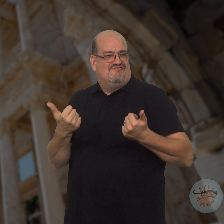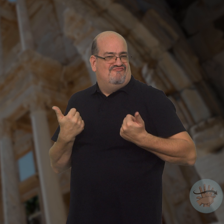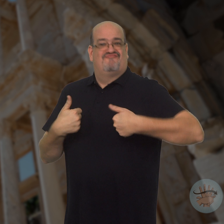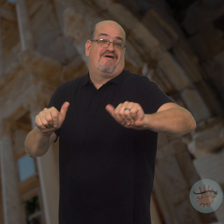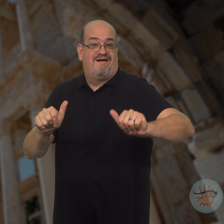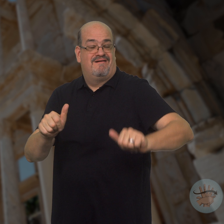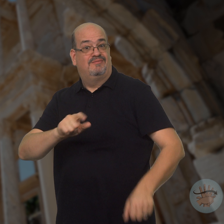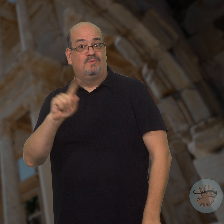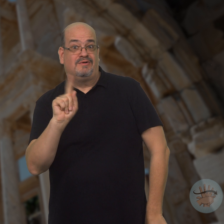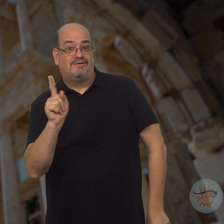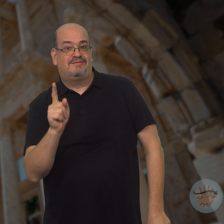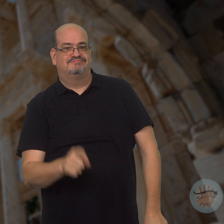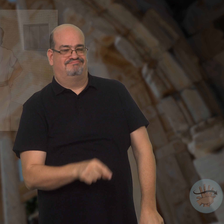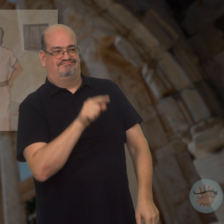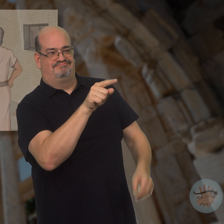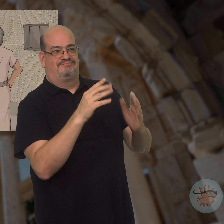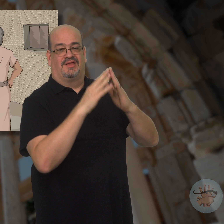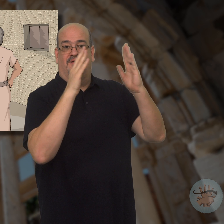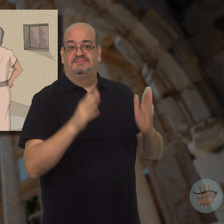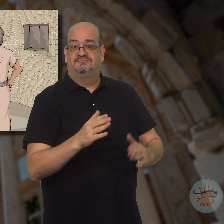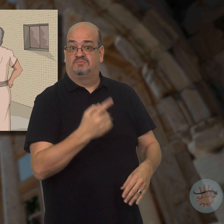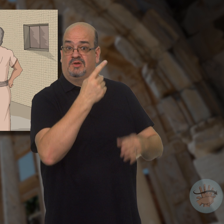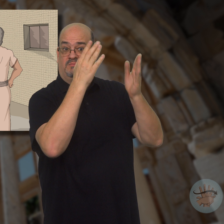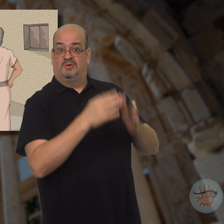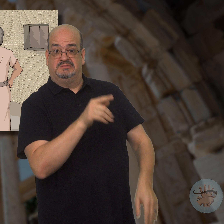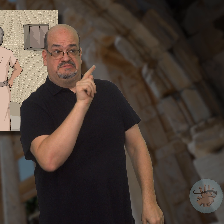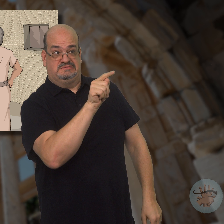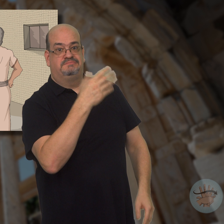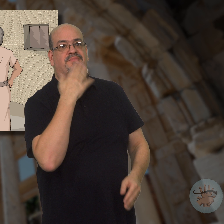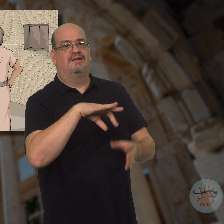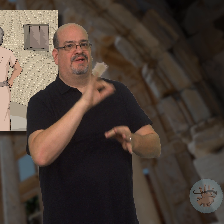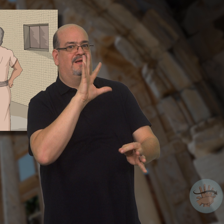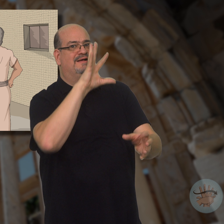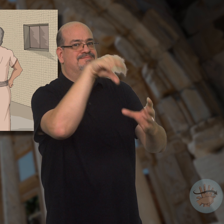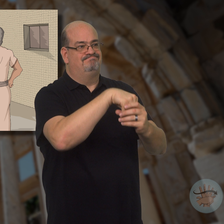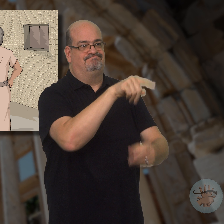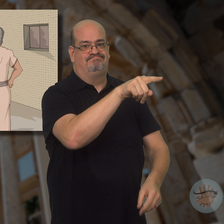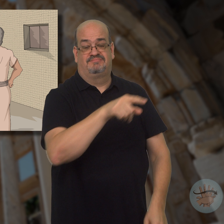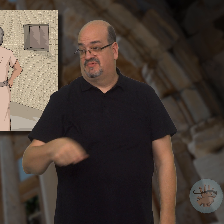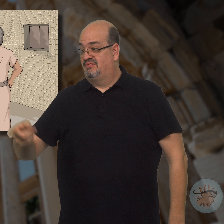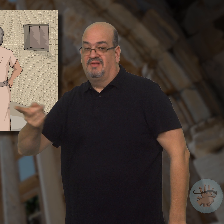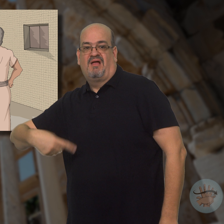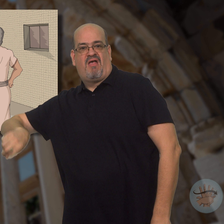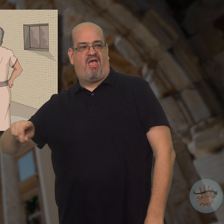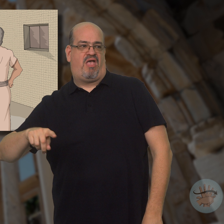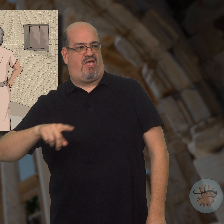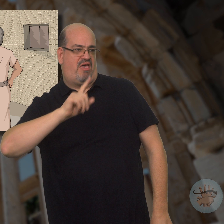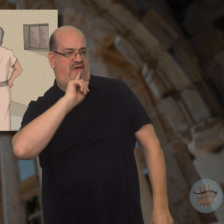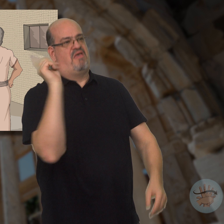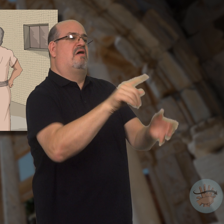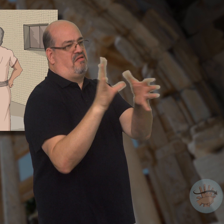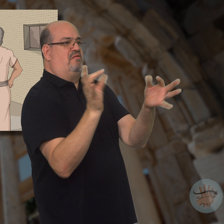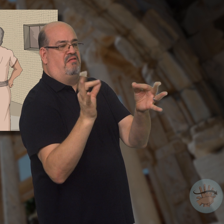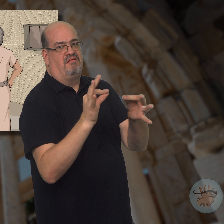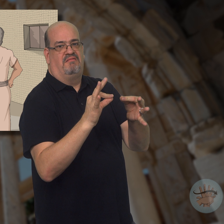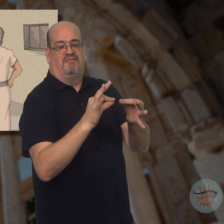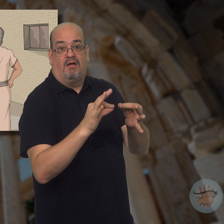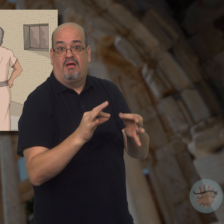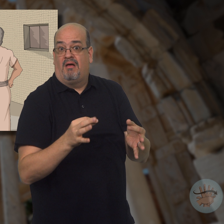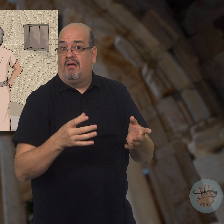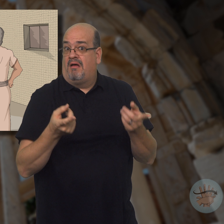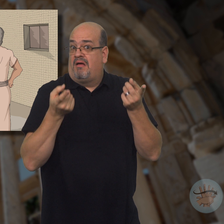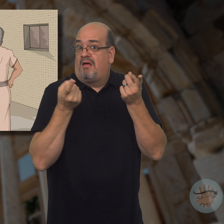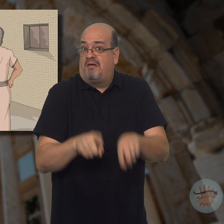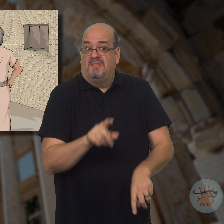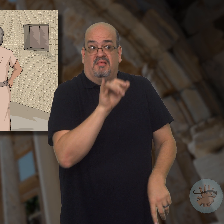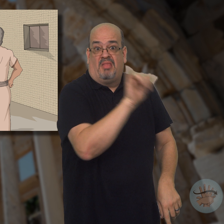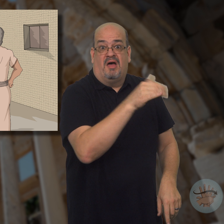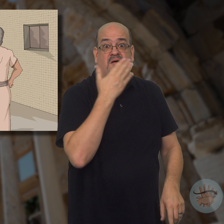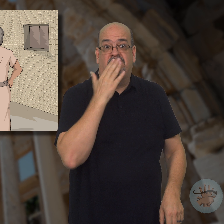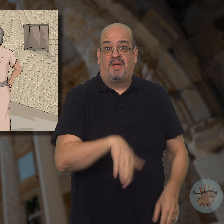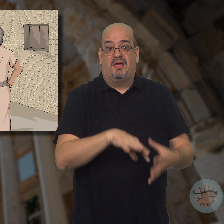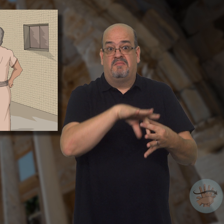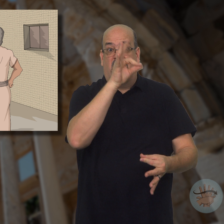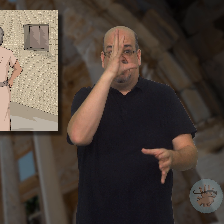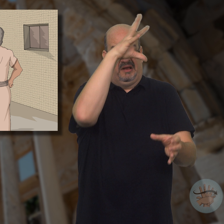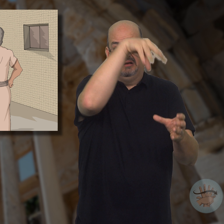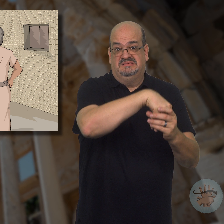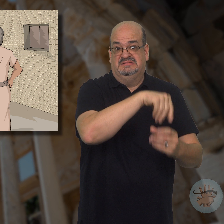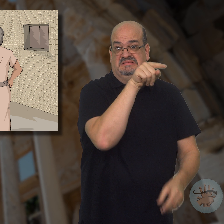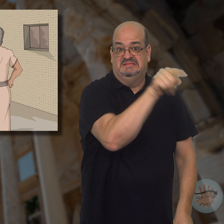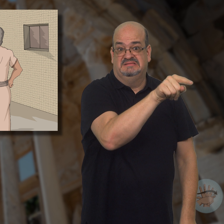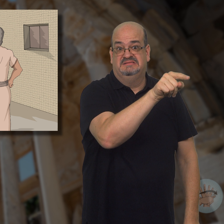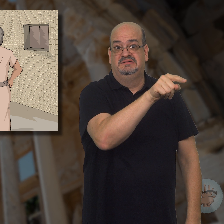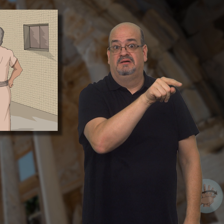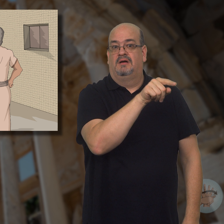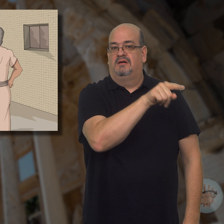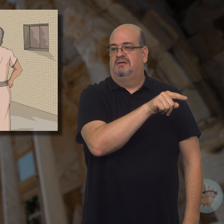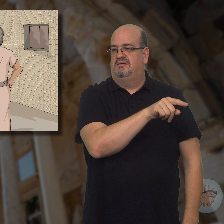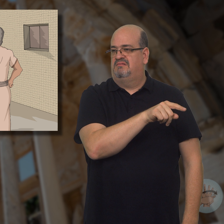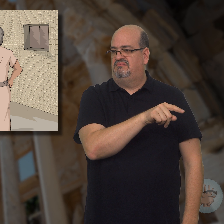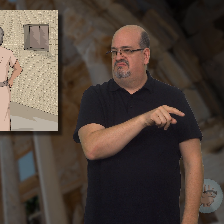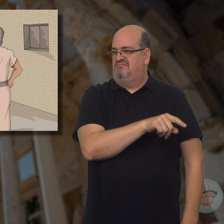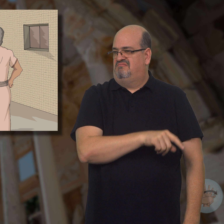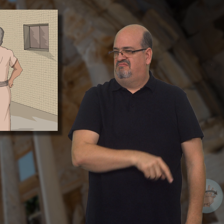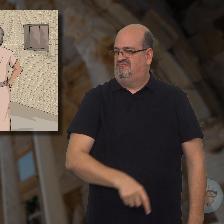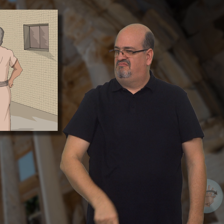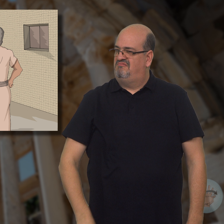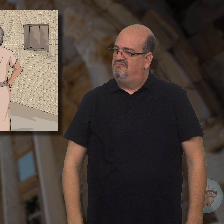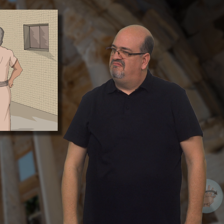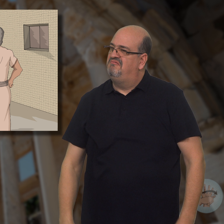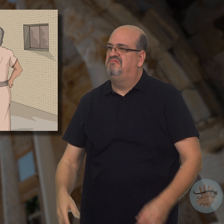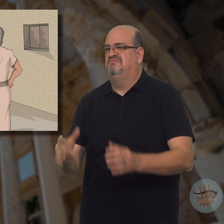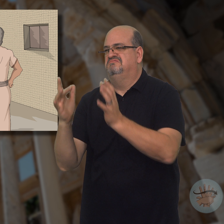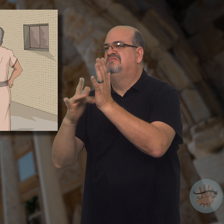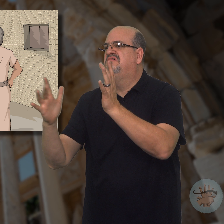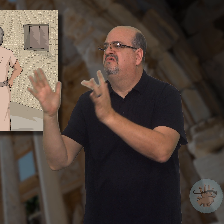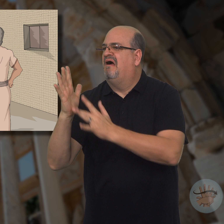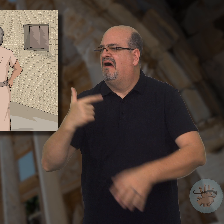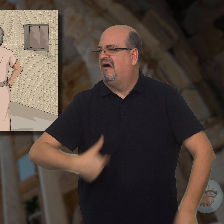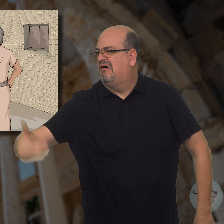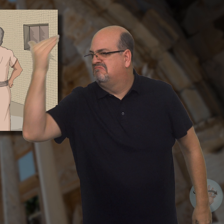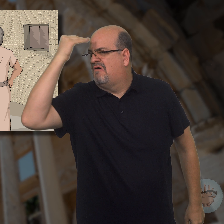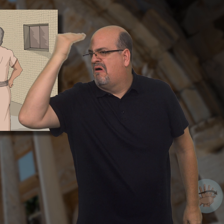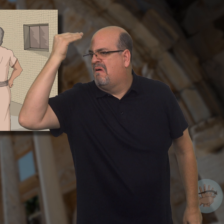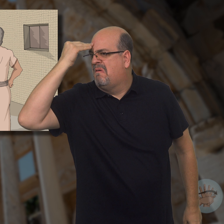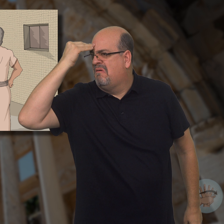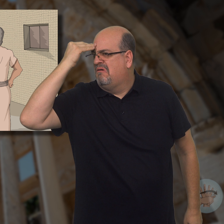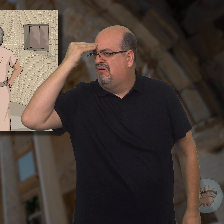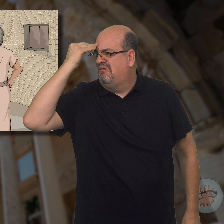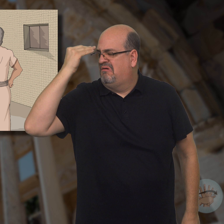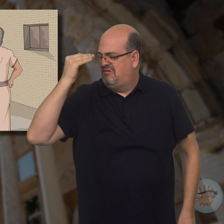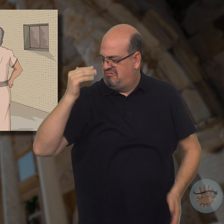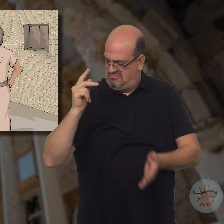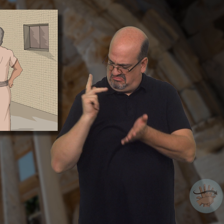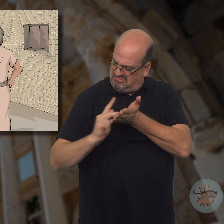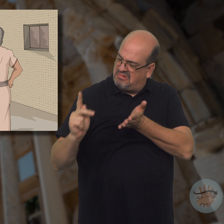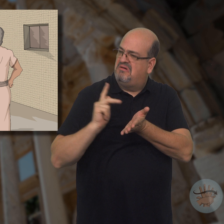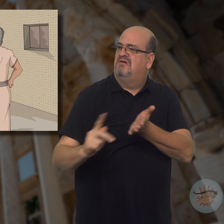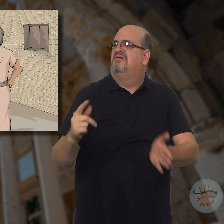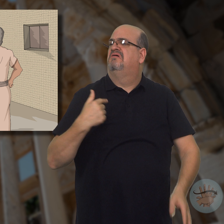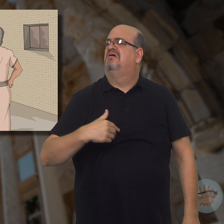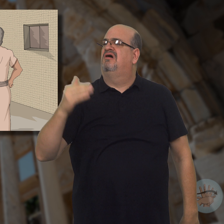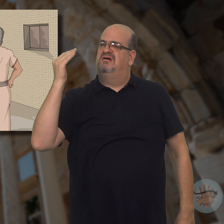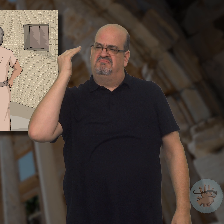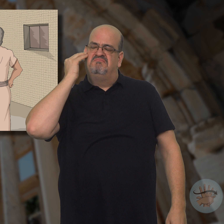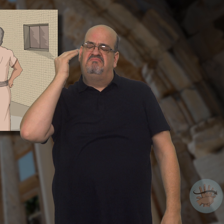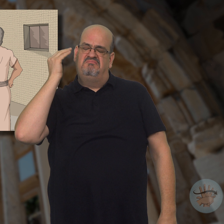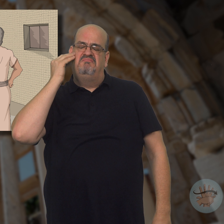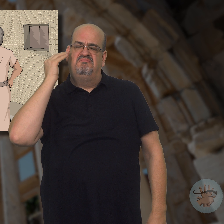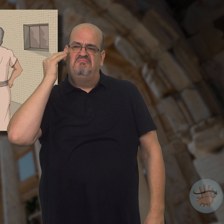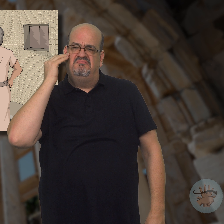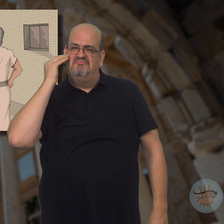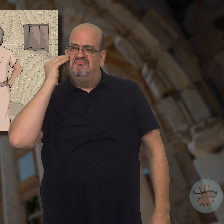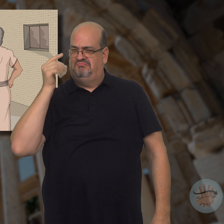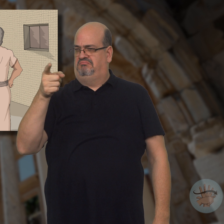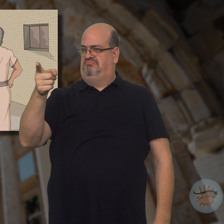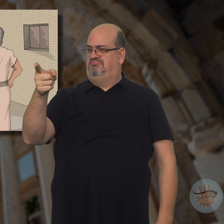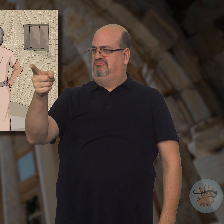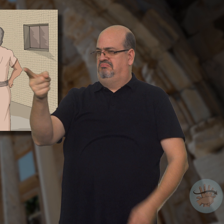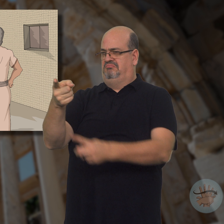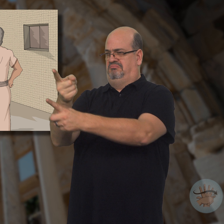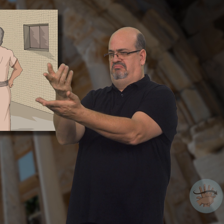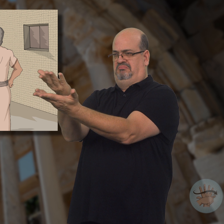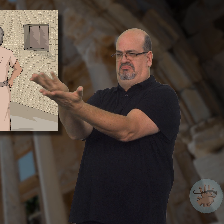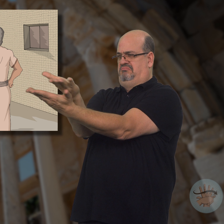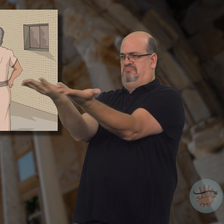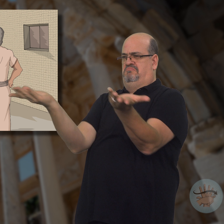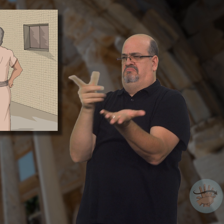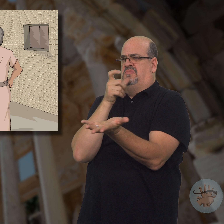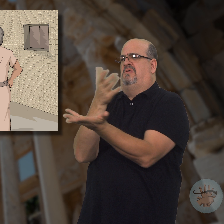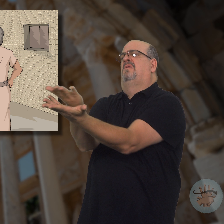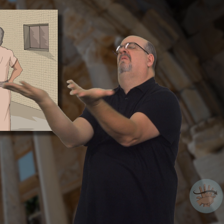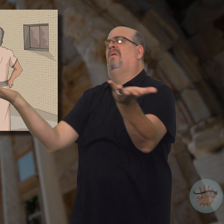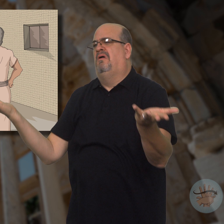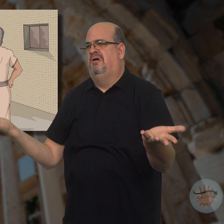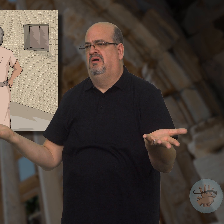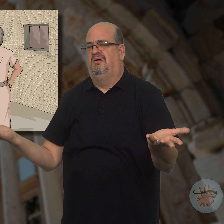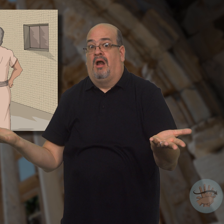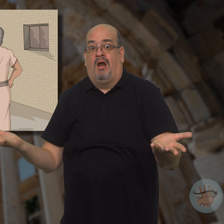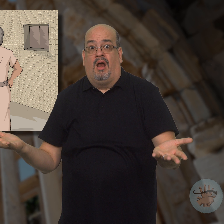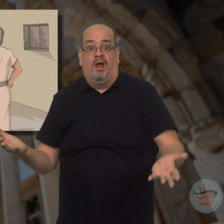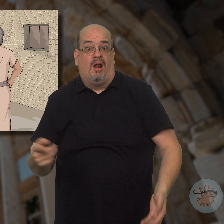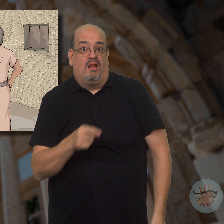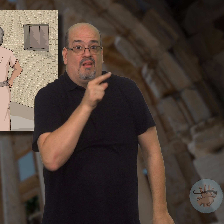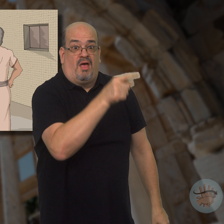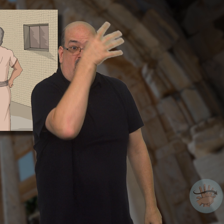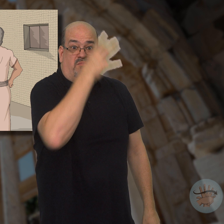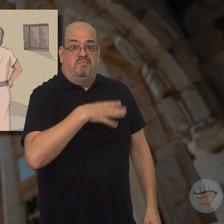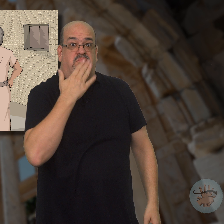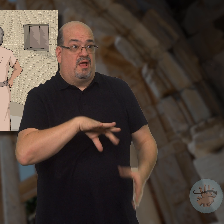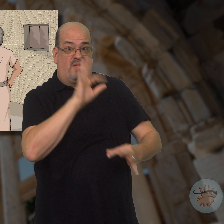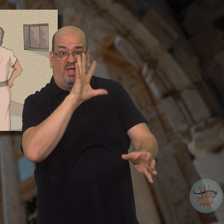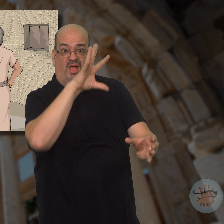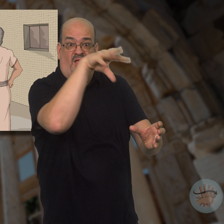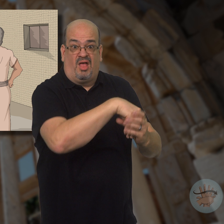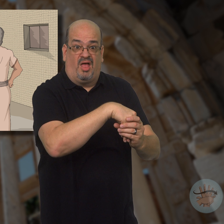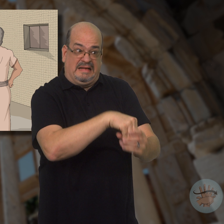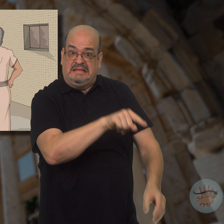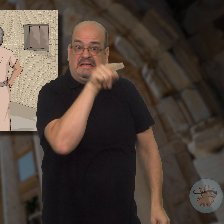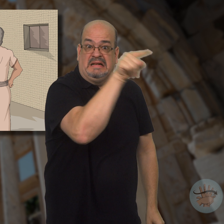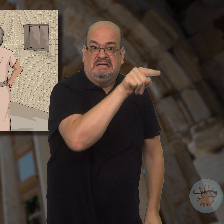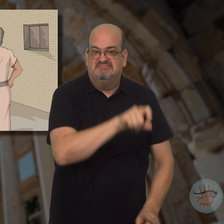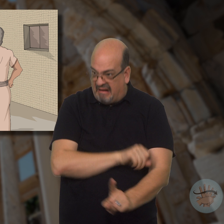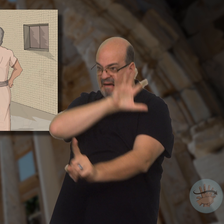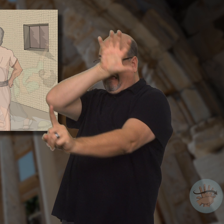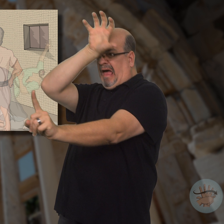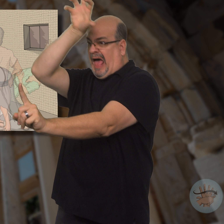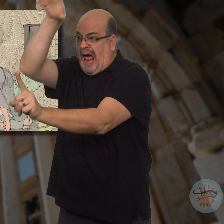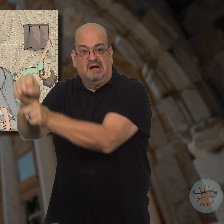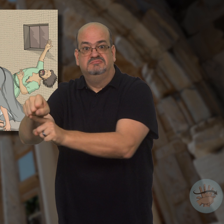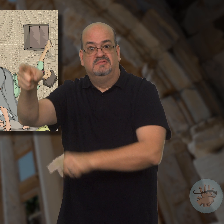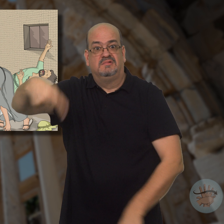Eventually, one of the evil spirits answered them, “Jesus I know, and I know about Paul, but who are you?”